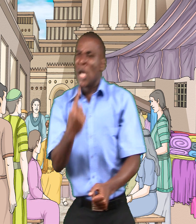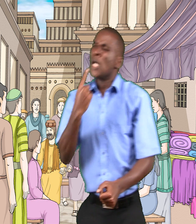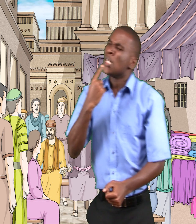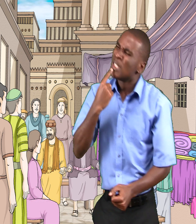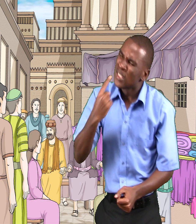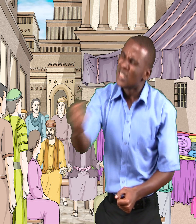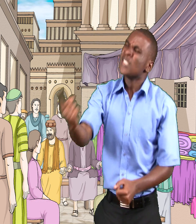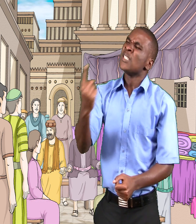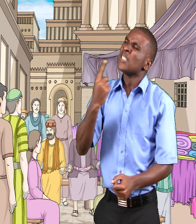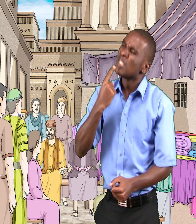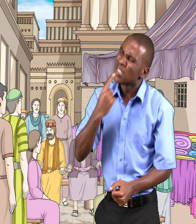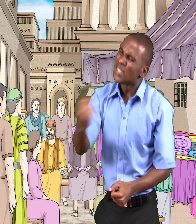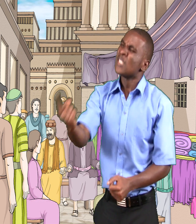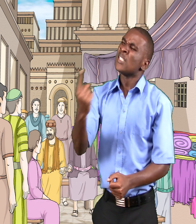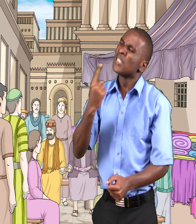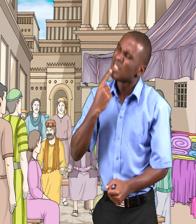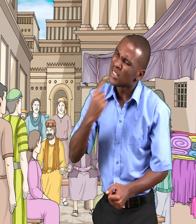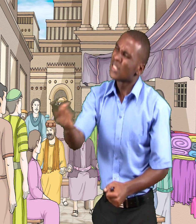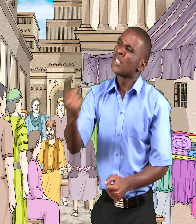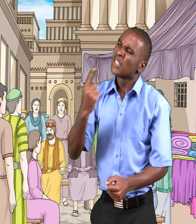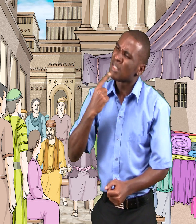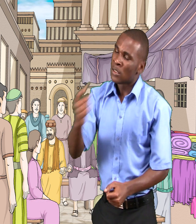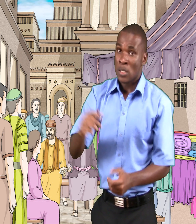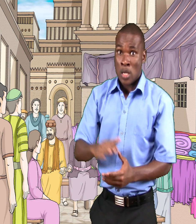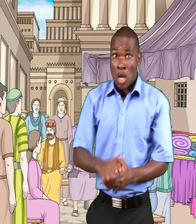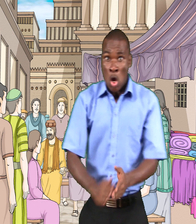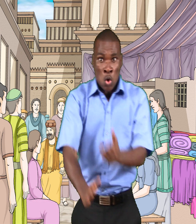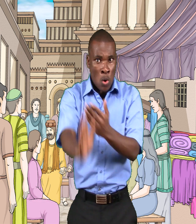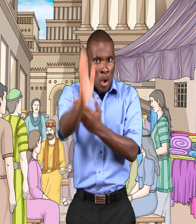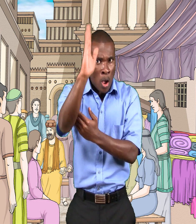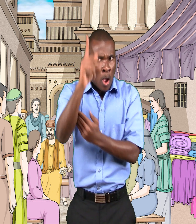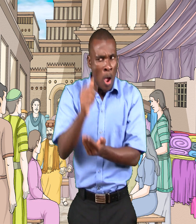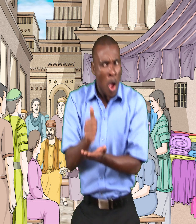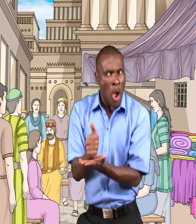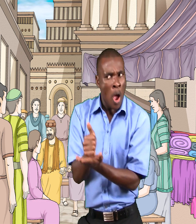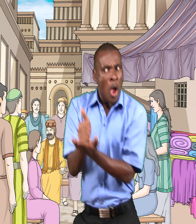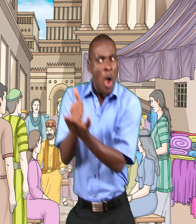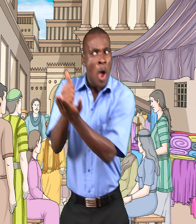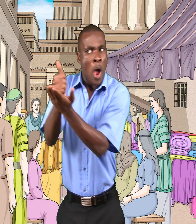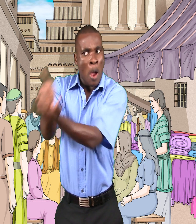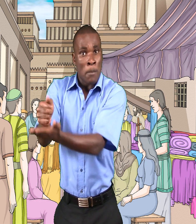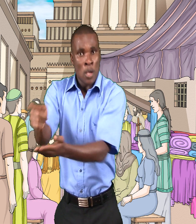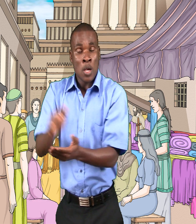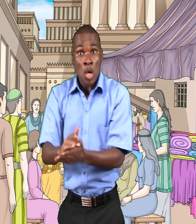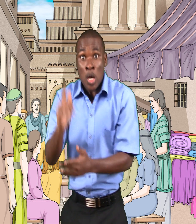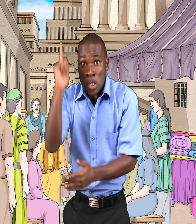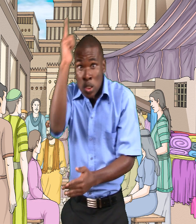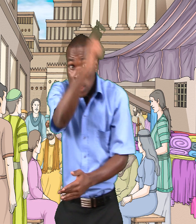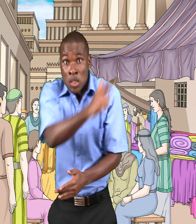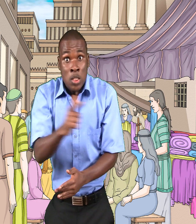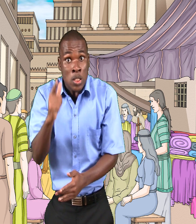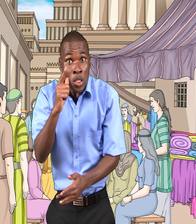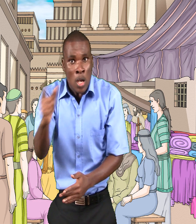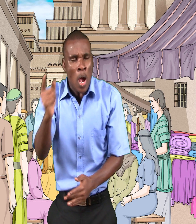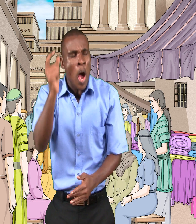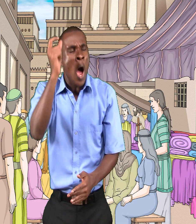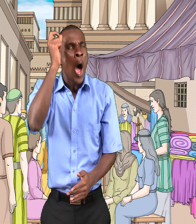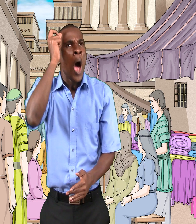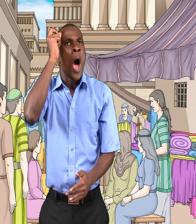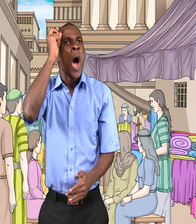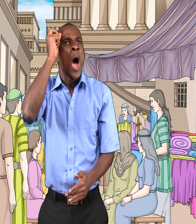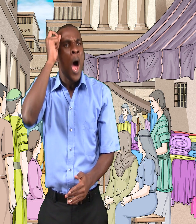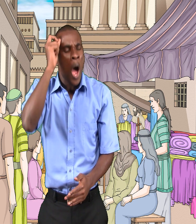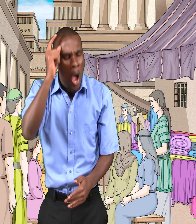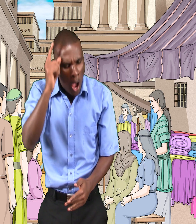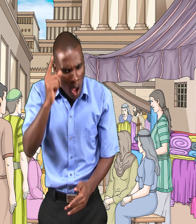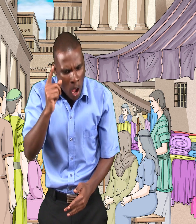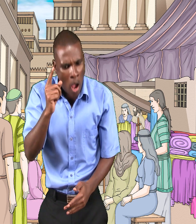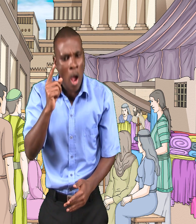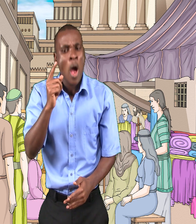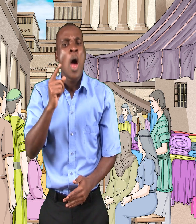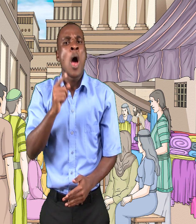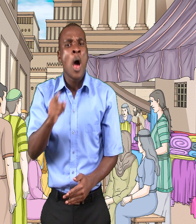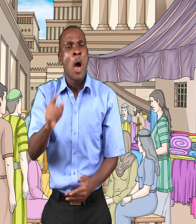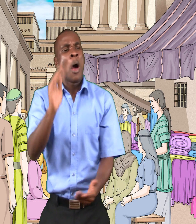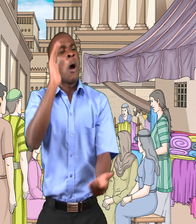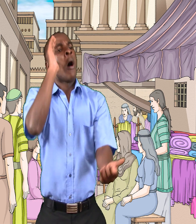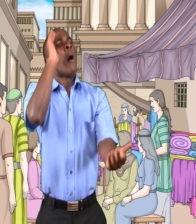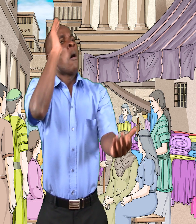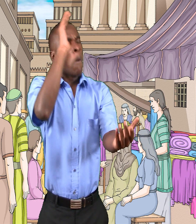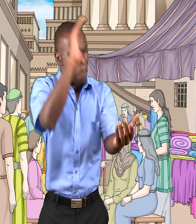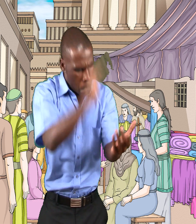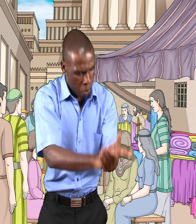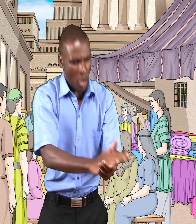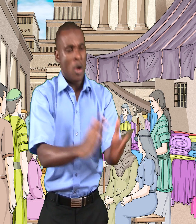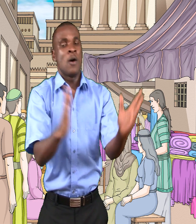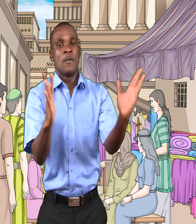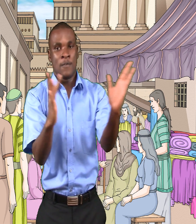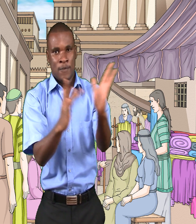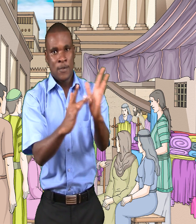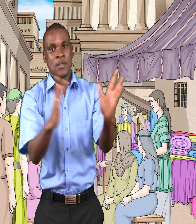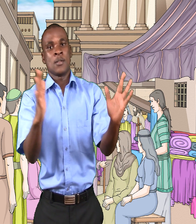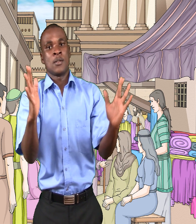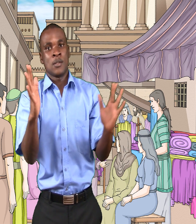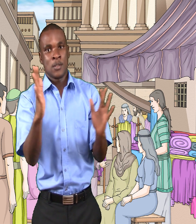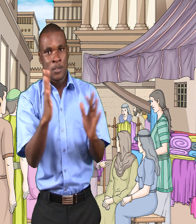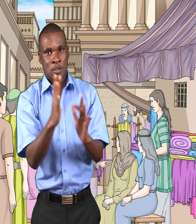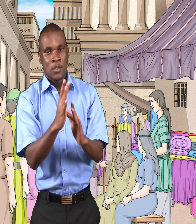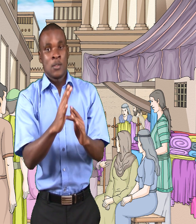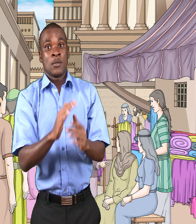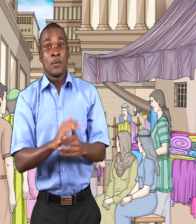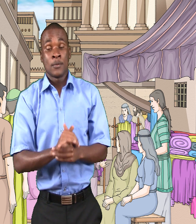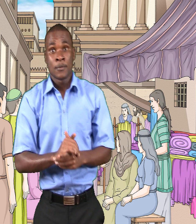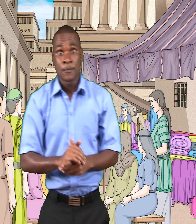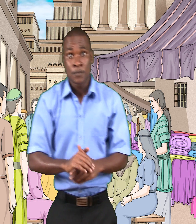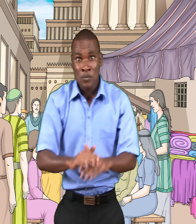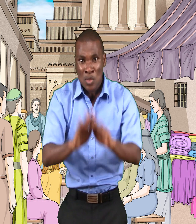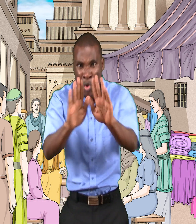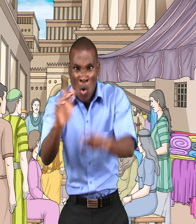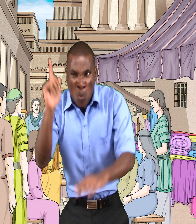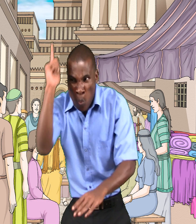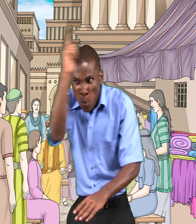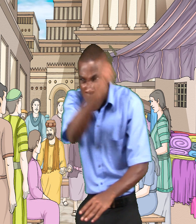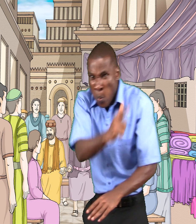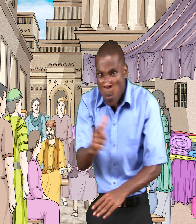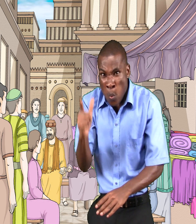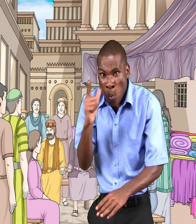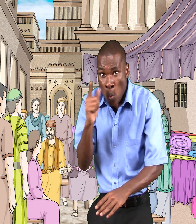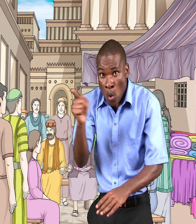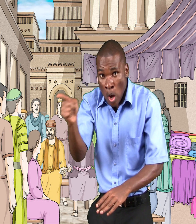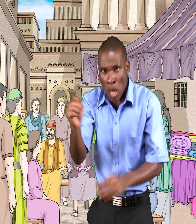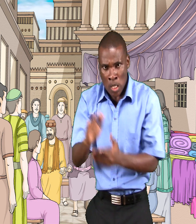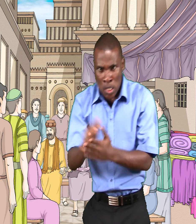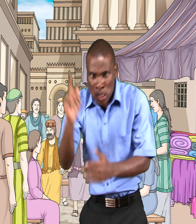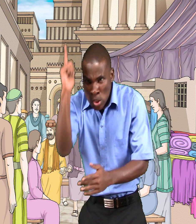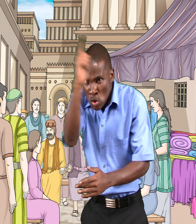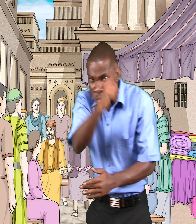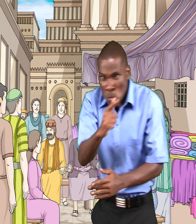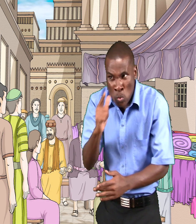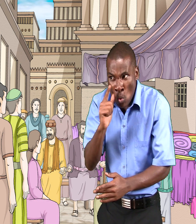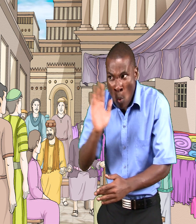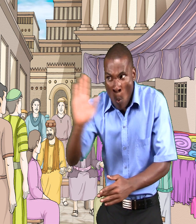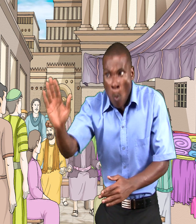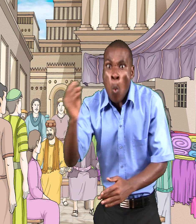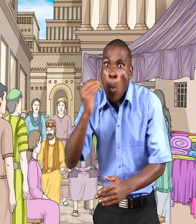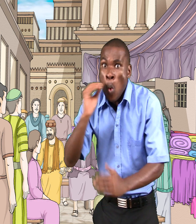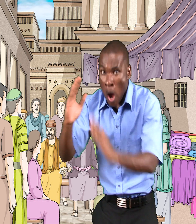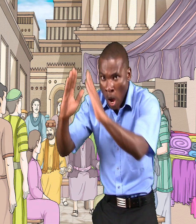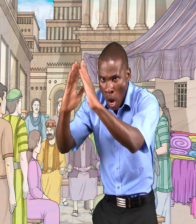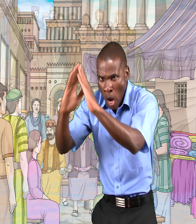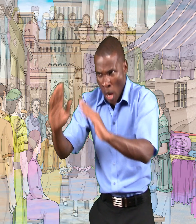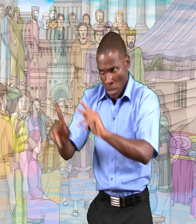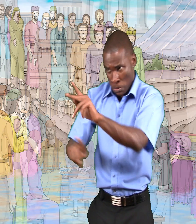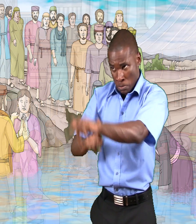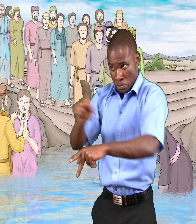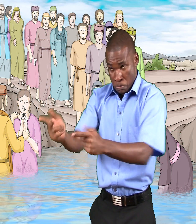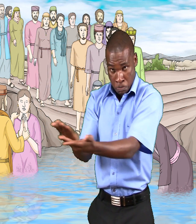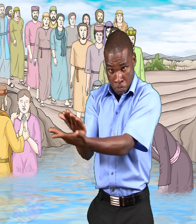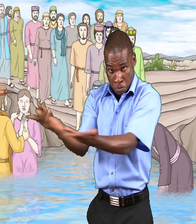The Lord opened her heart to respond to Paul’s message.